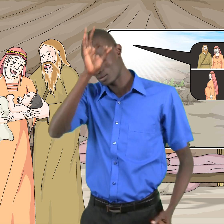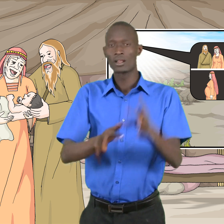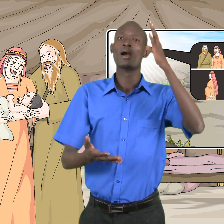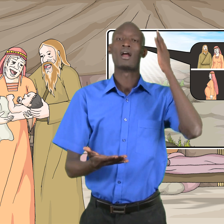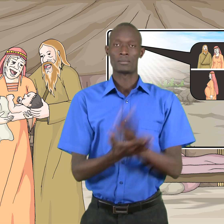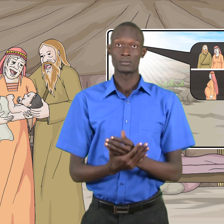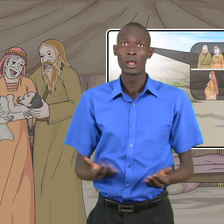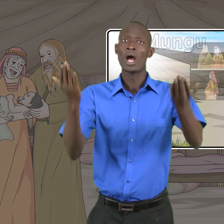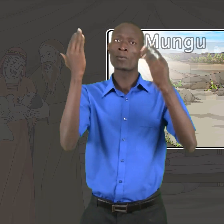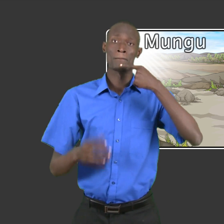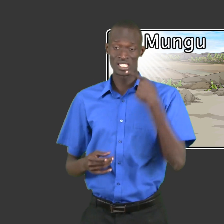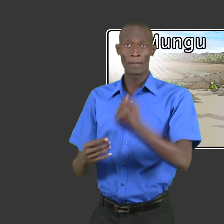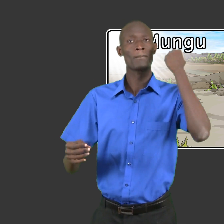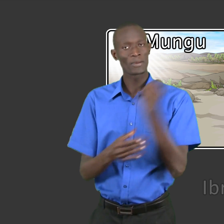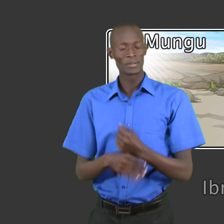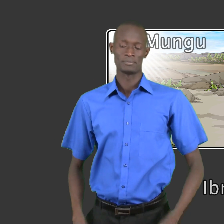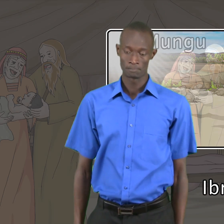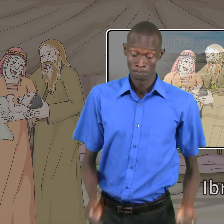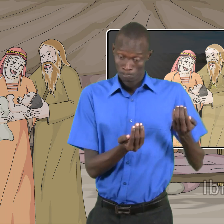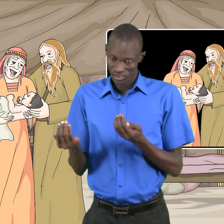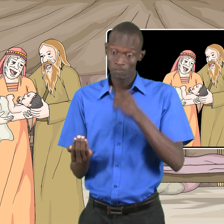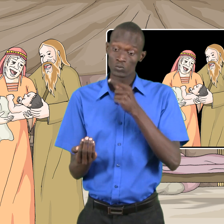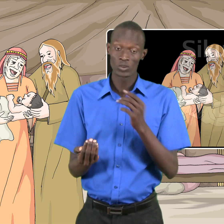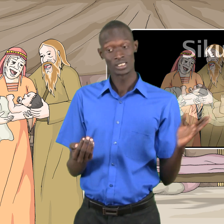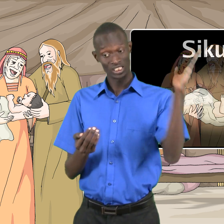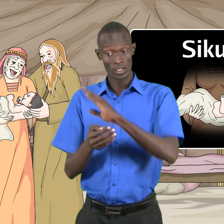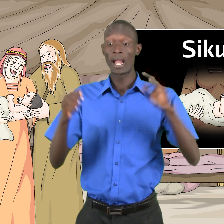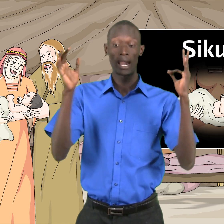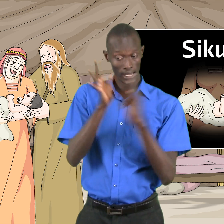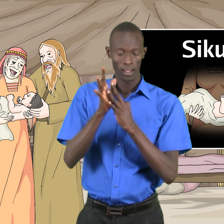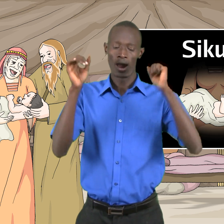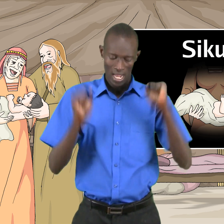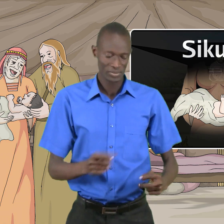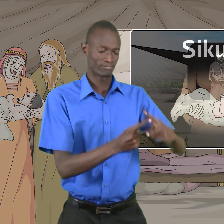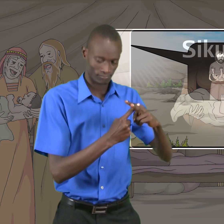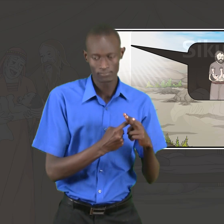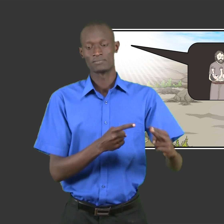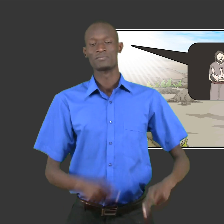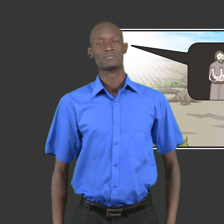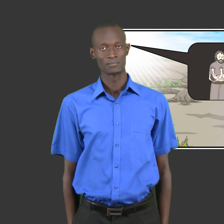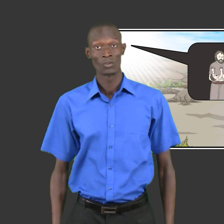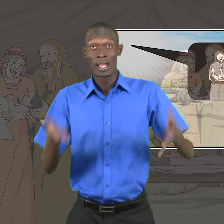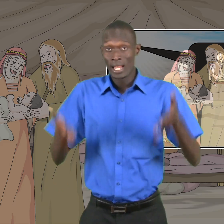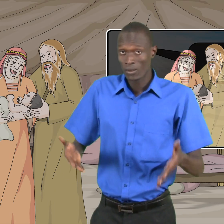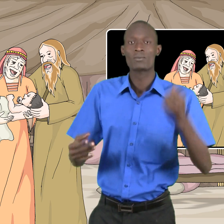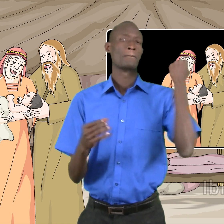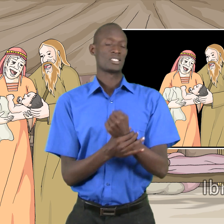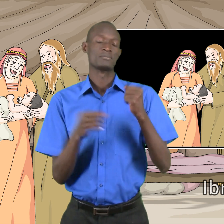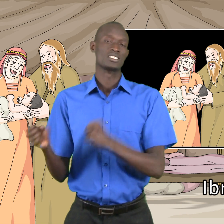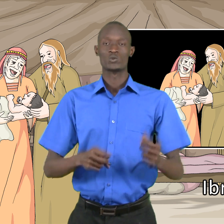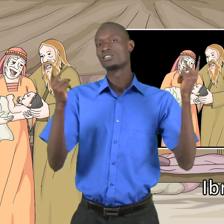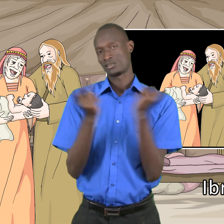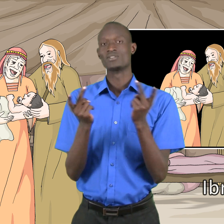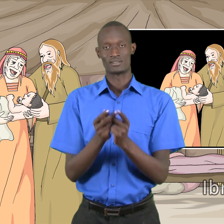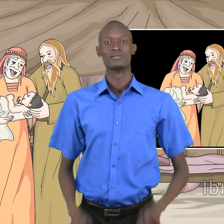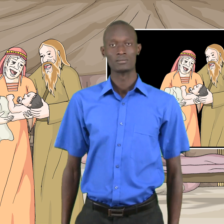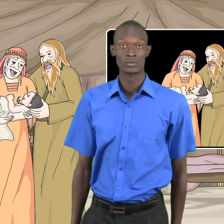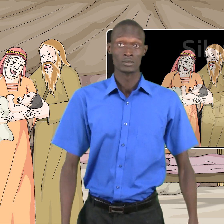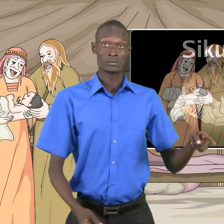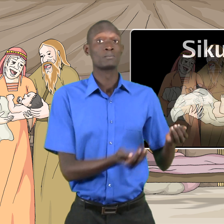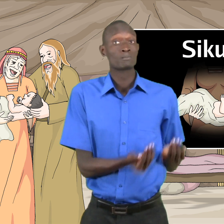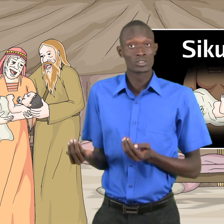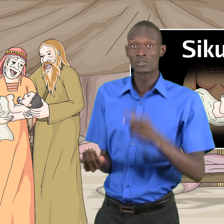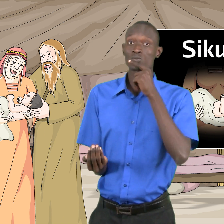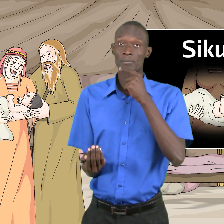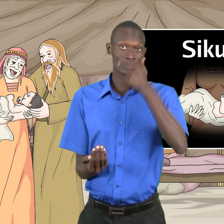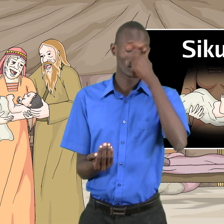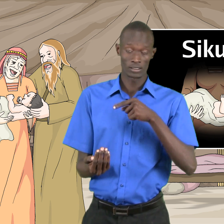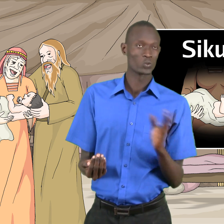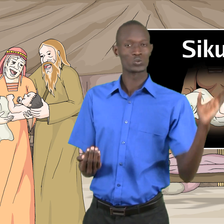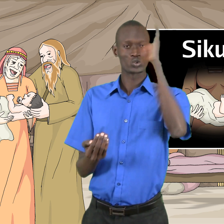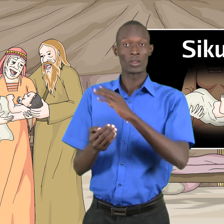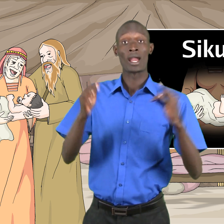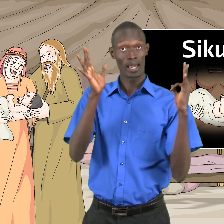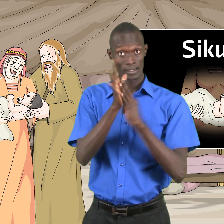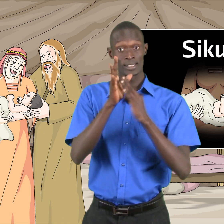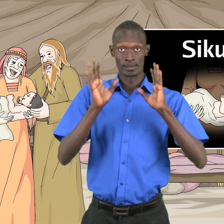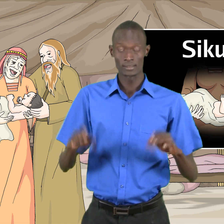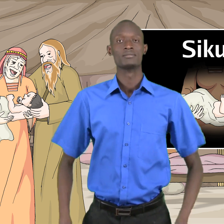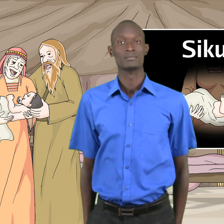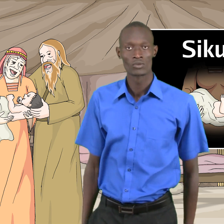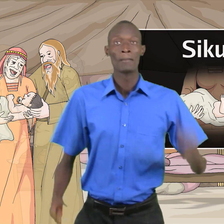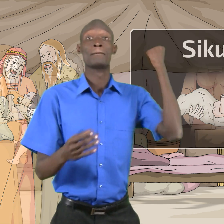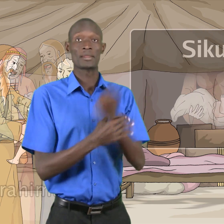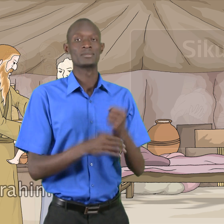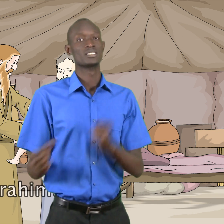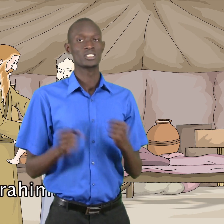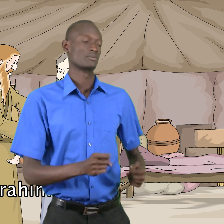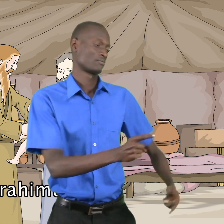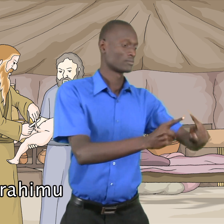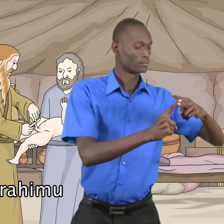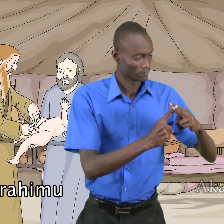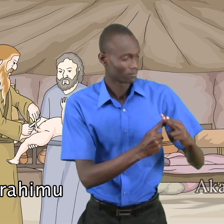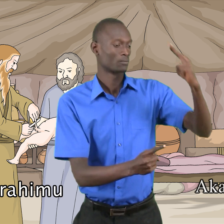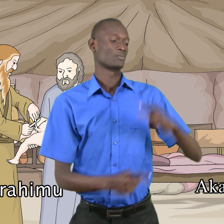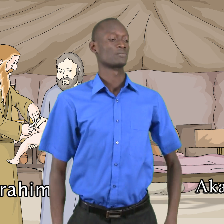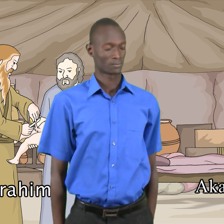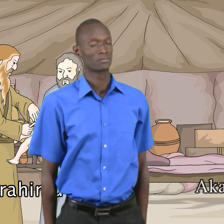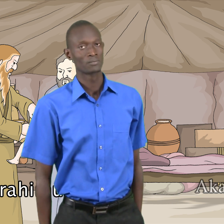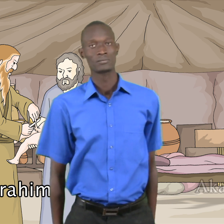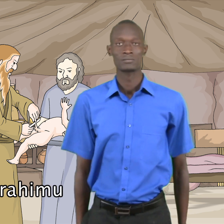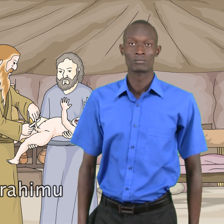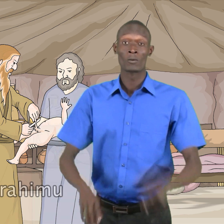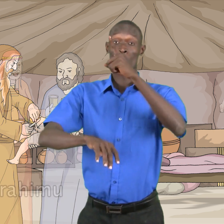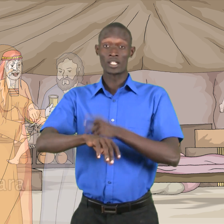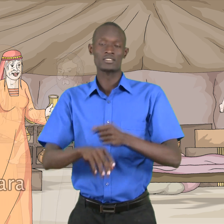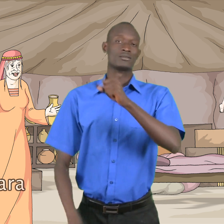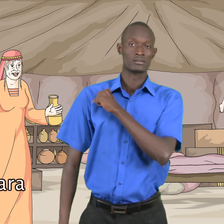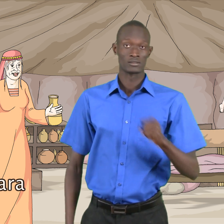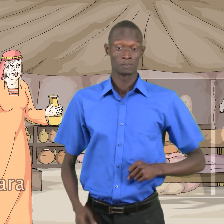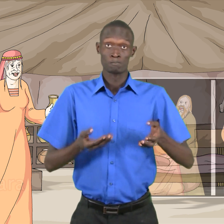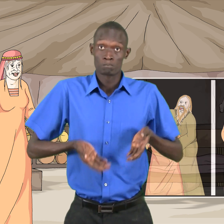When his son Isaac was eight days old, Abraham circumcised him, as God had commanded him.